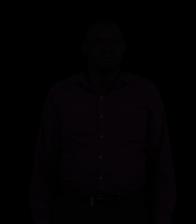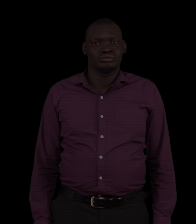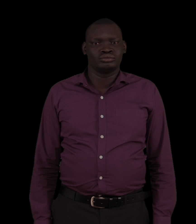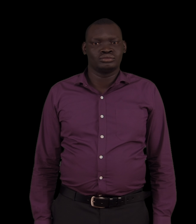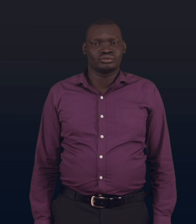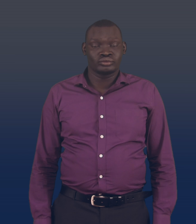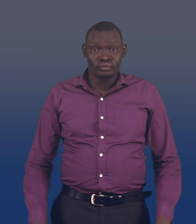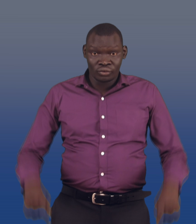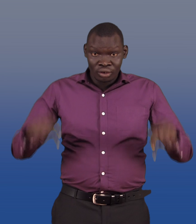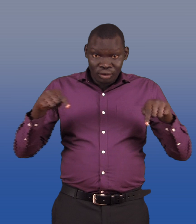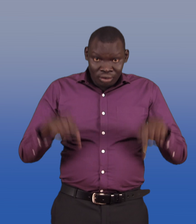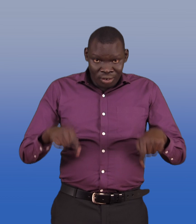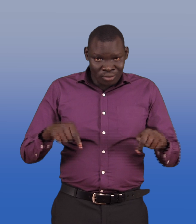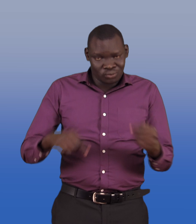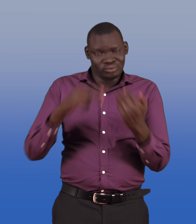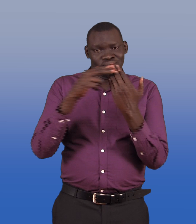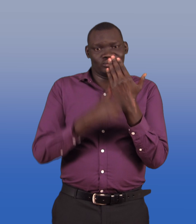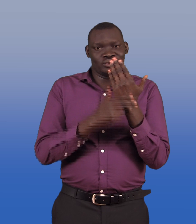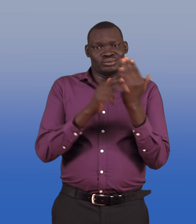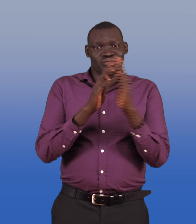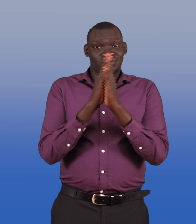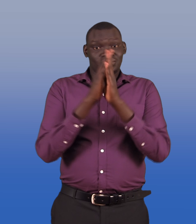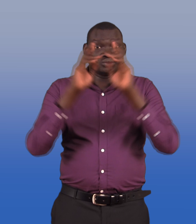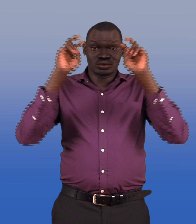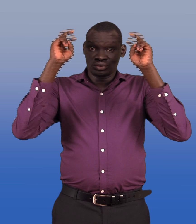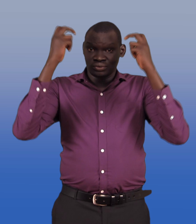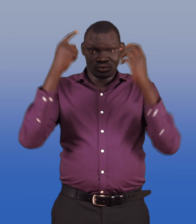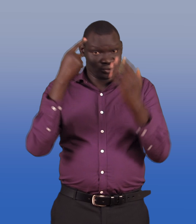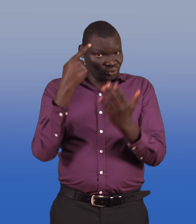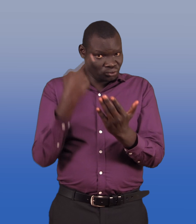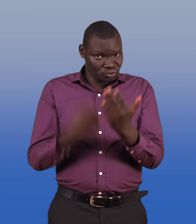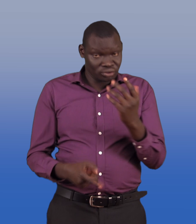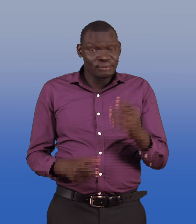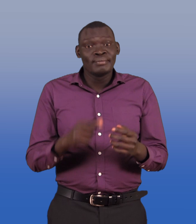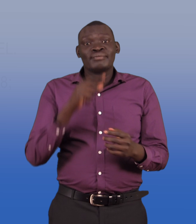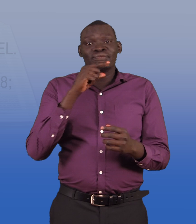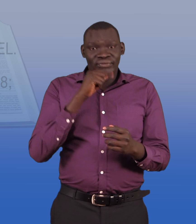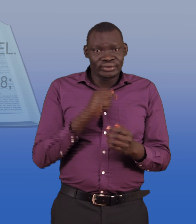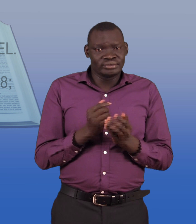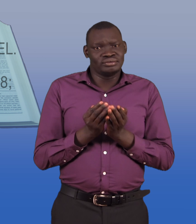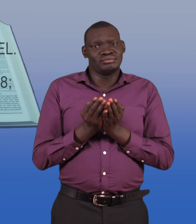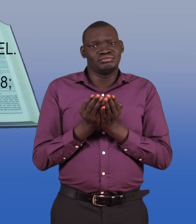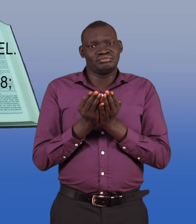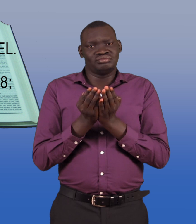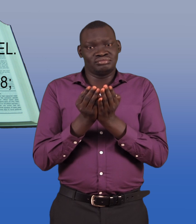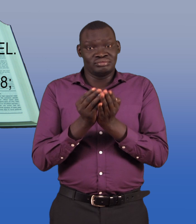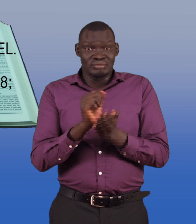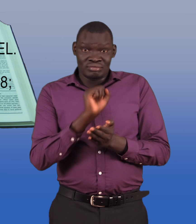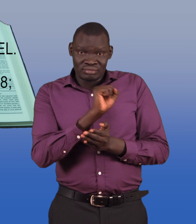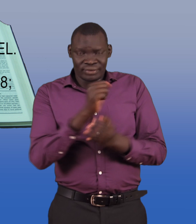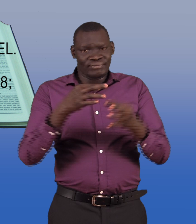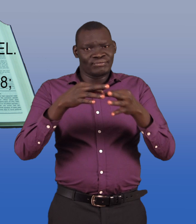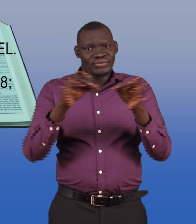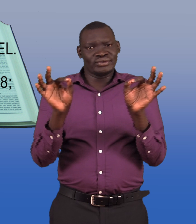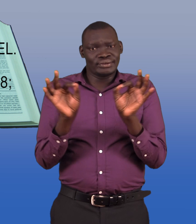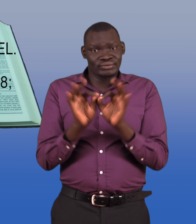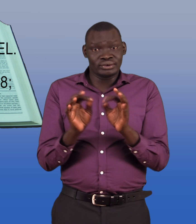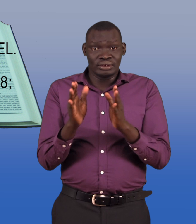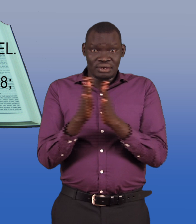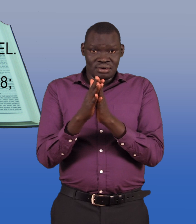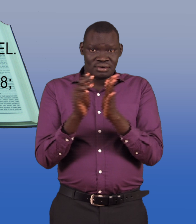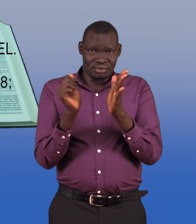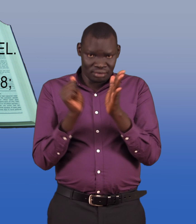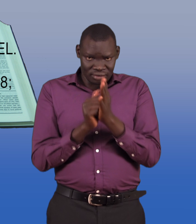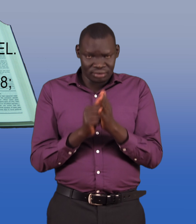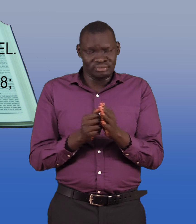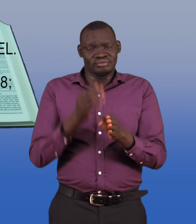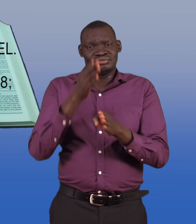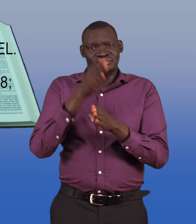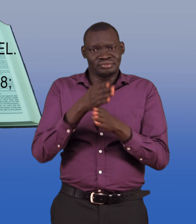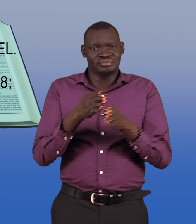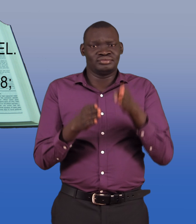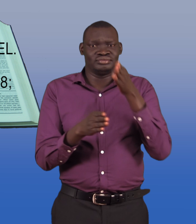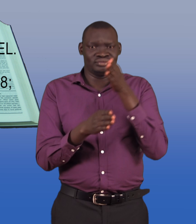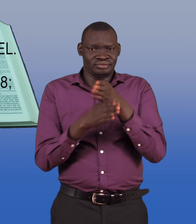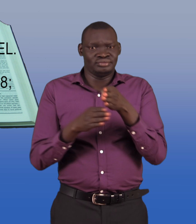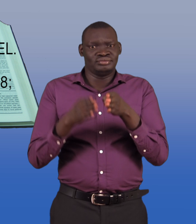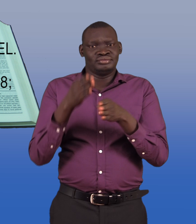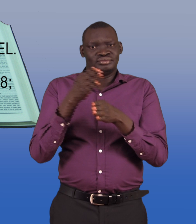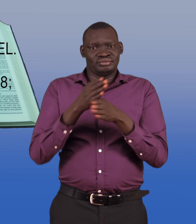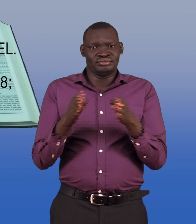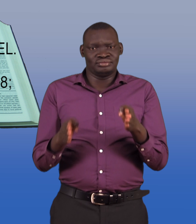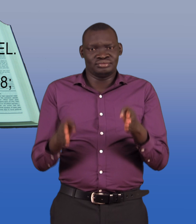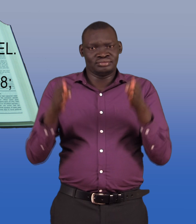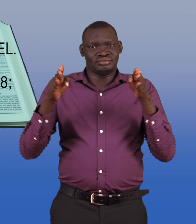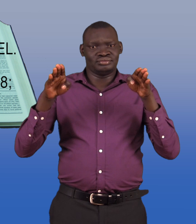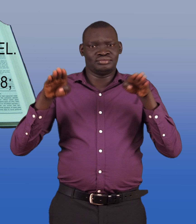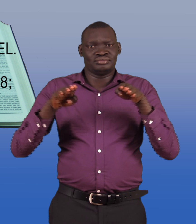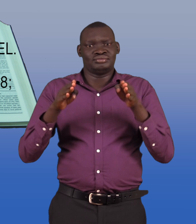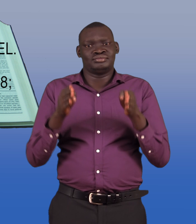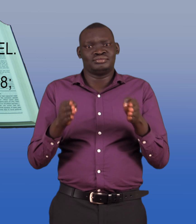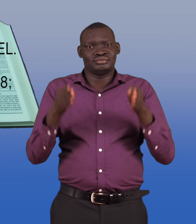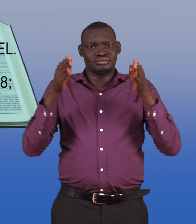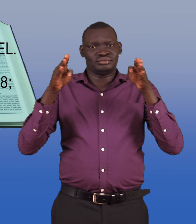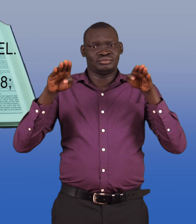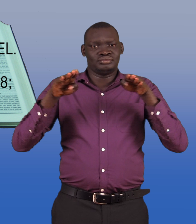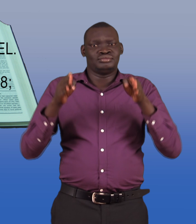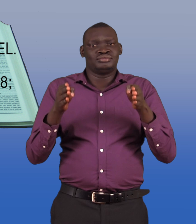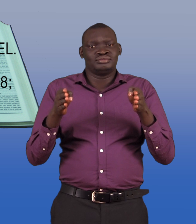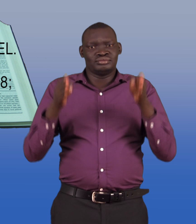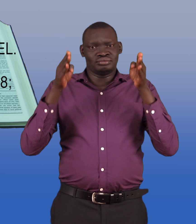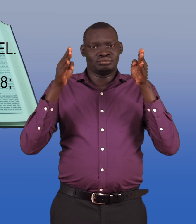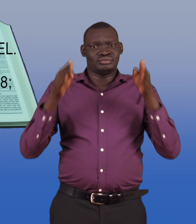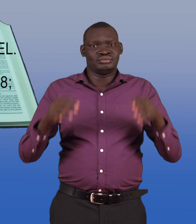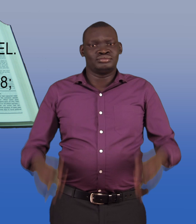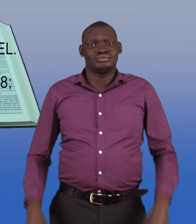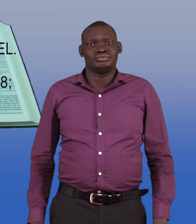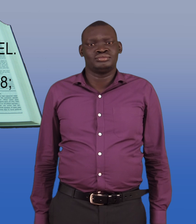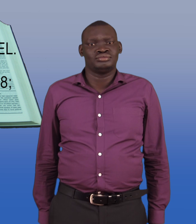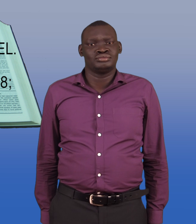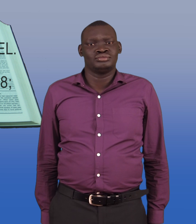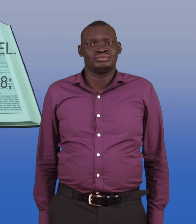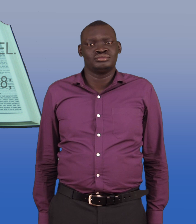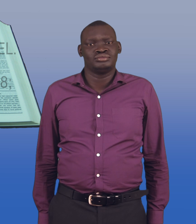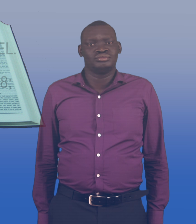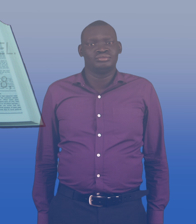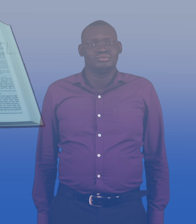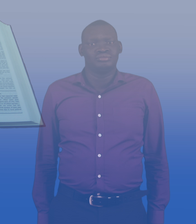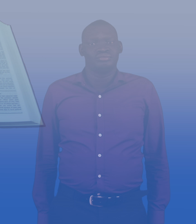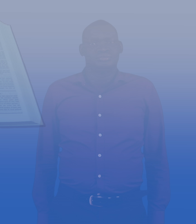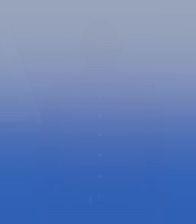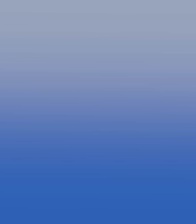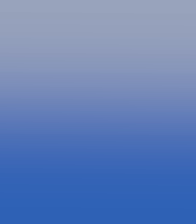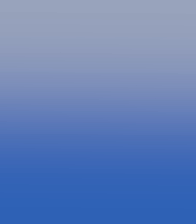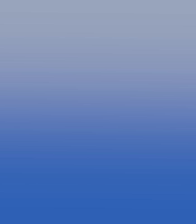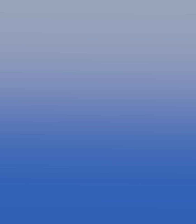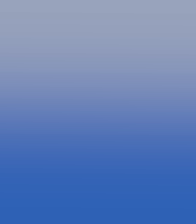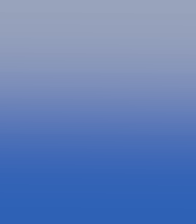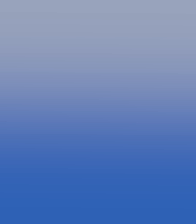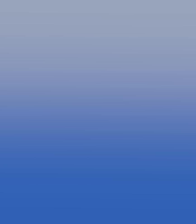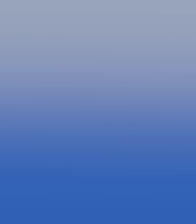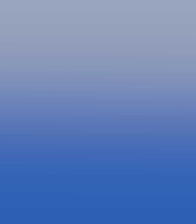Noah and his family - the tower of Babel